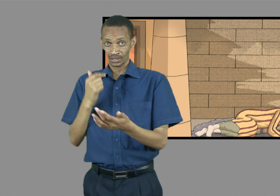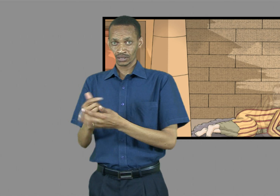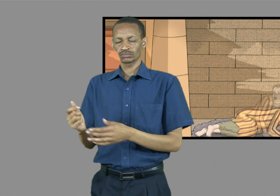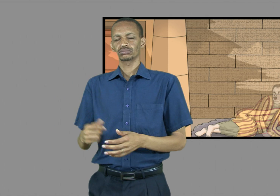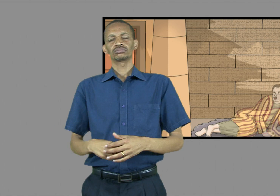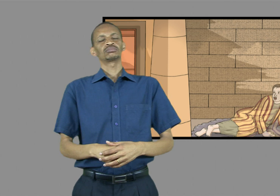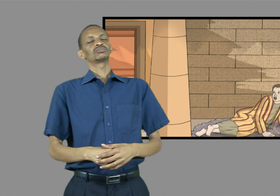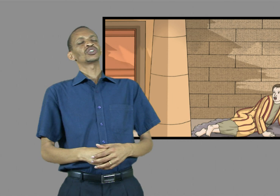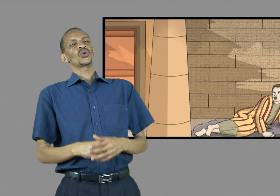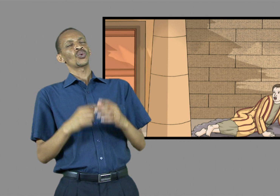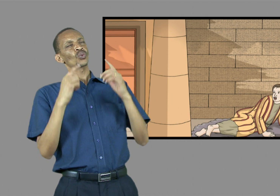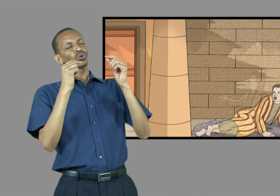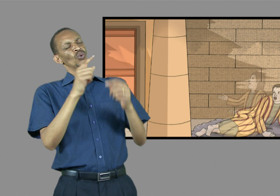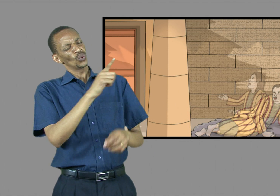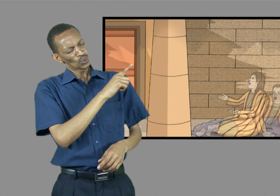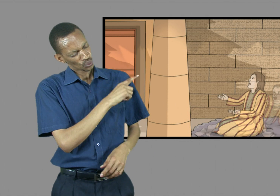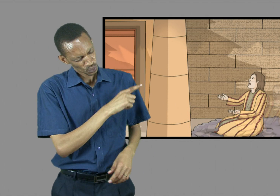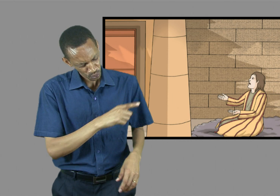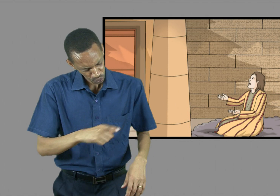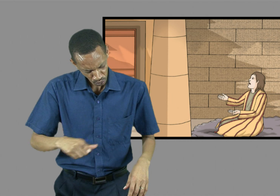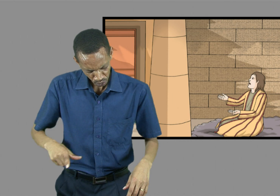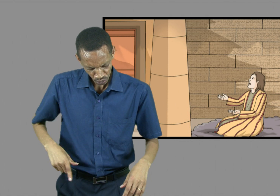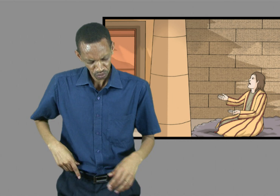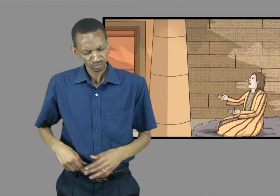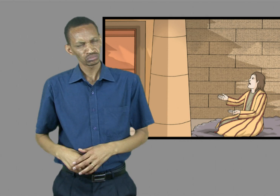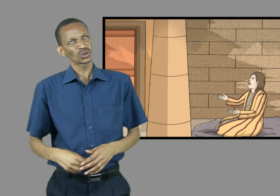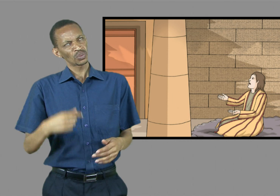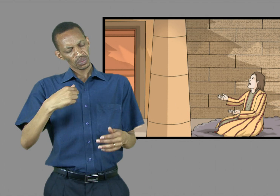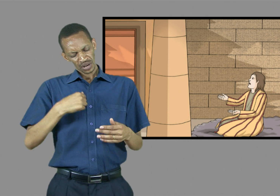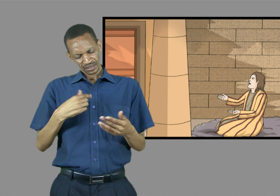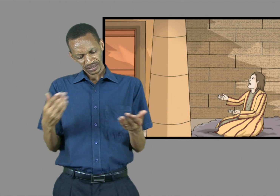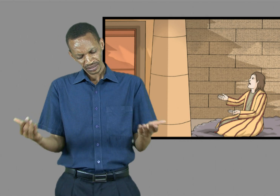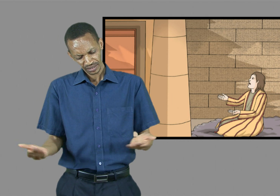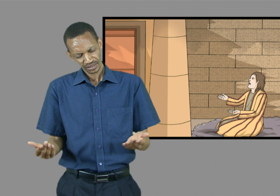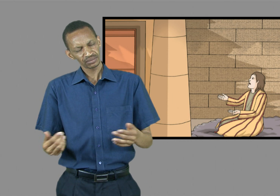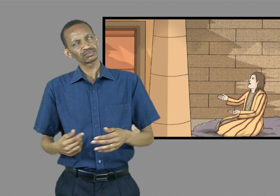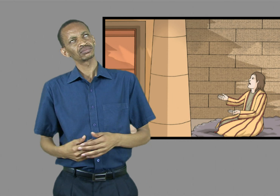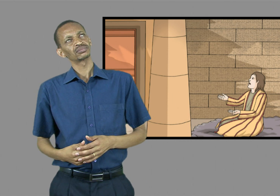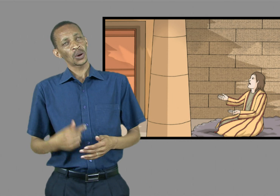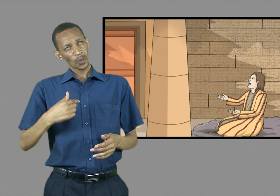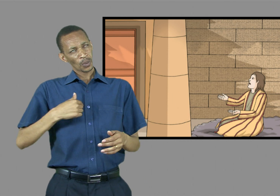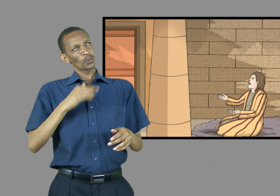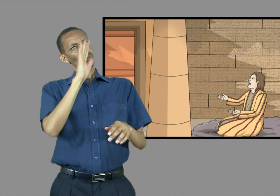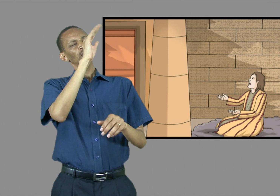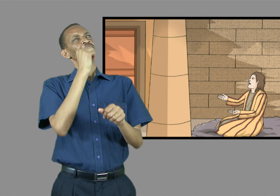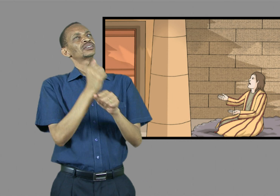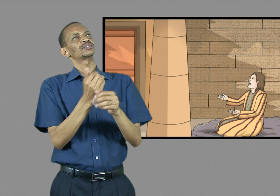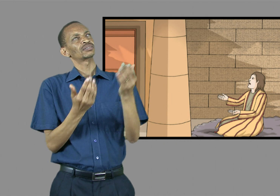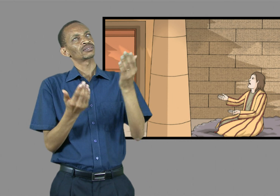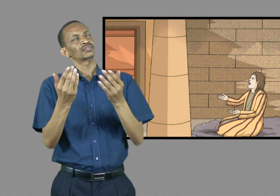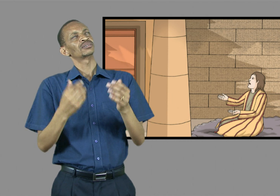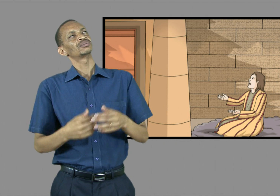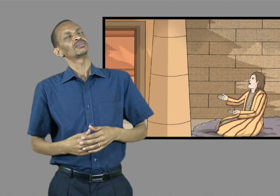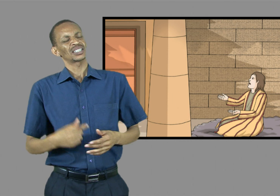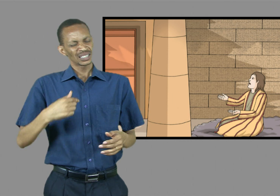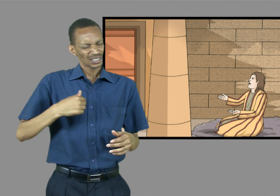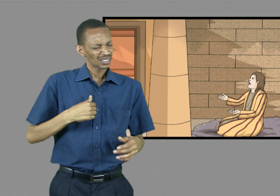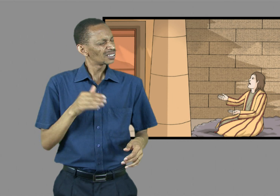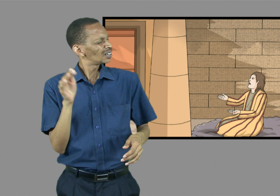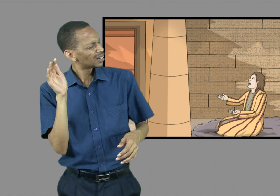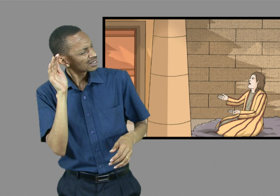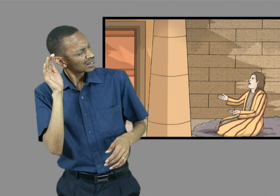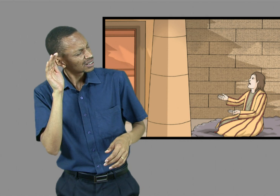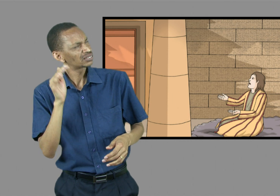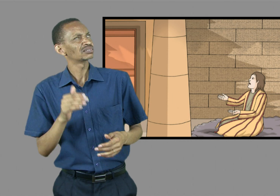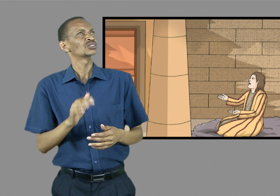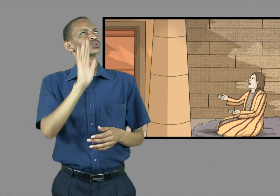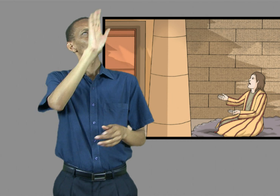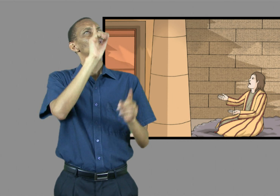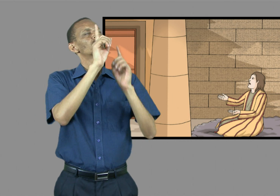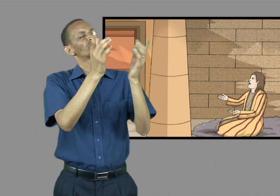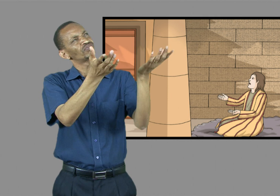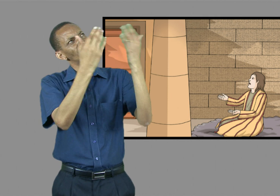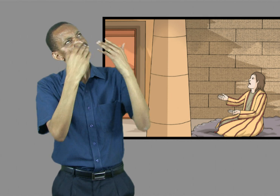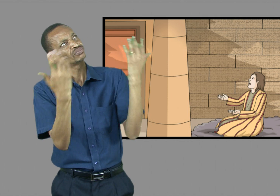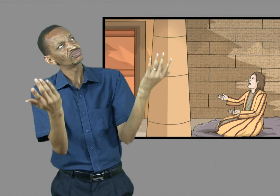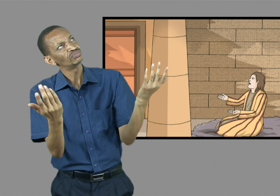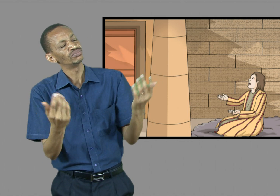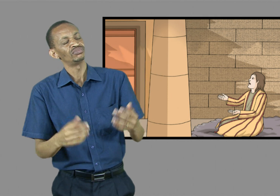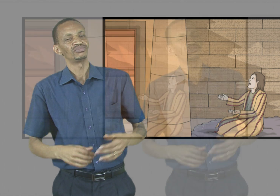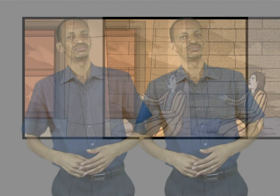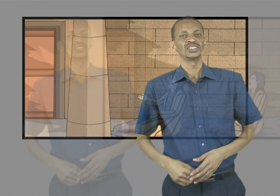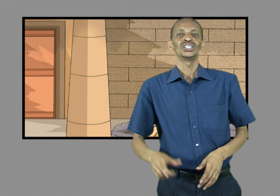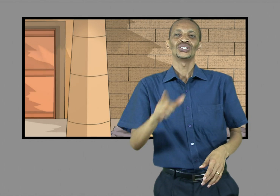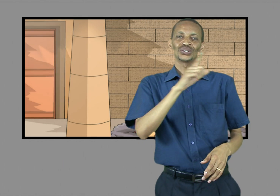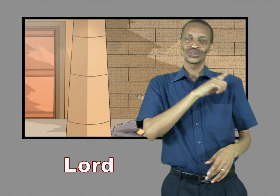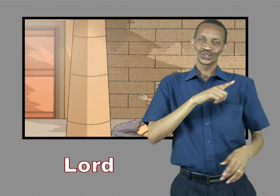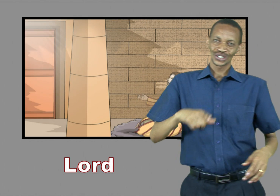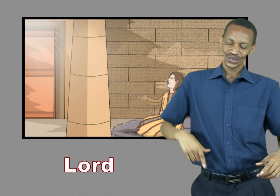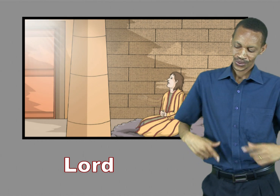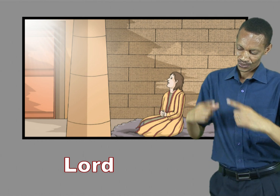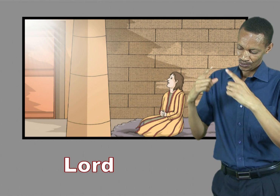And Samuel answered, “Speak, for Your servant is listening.”